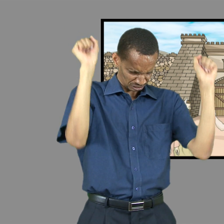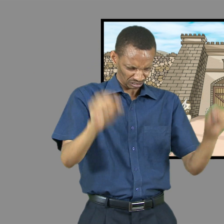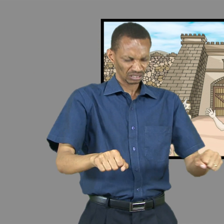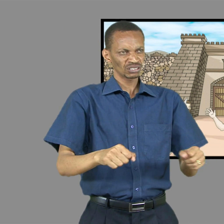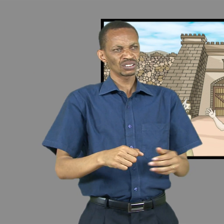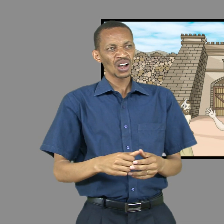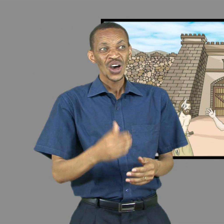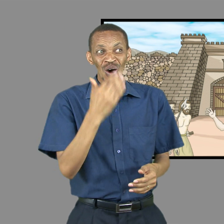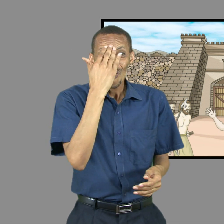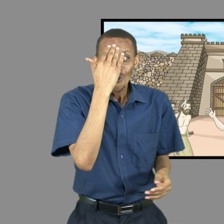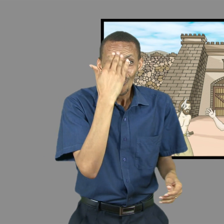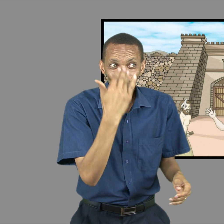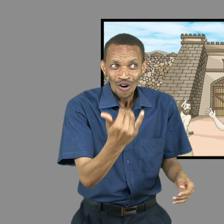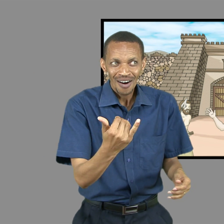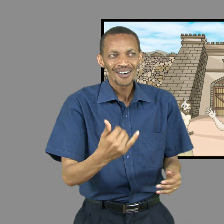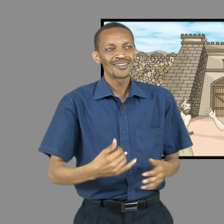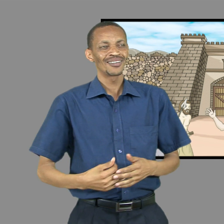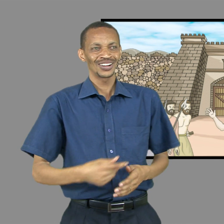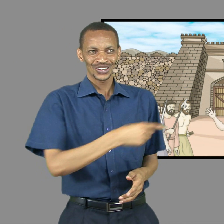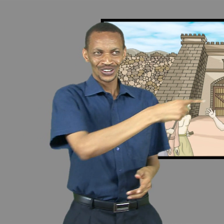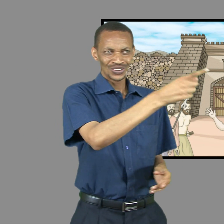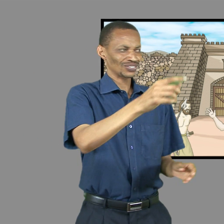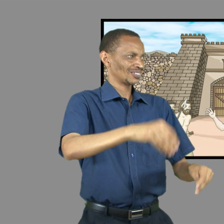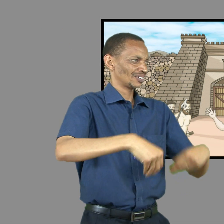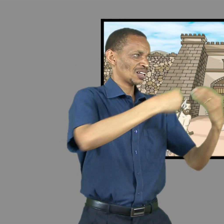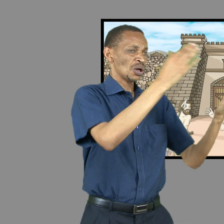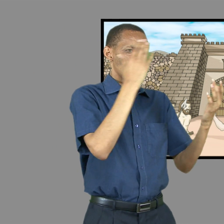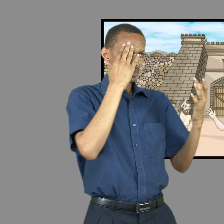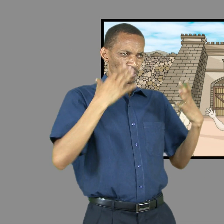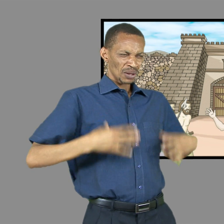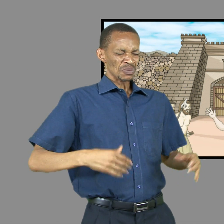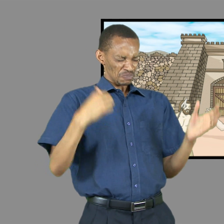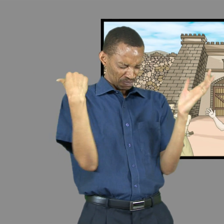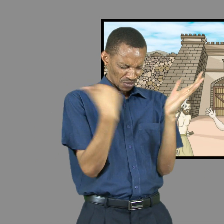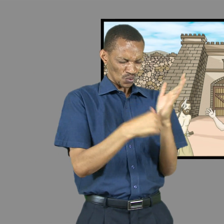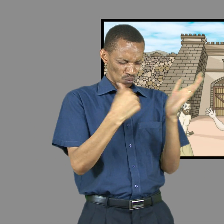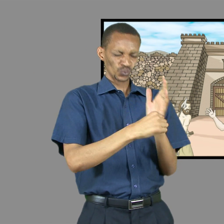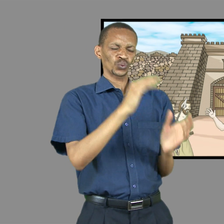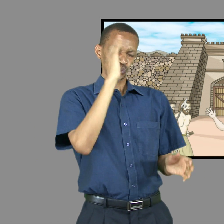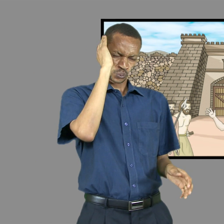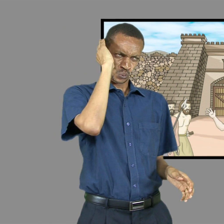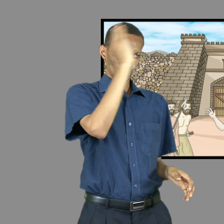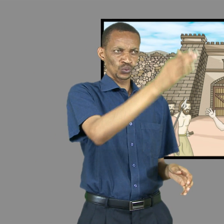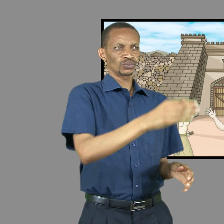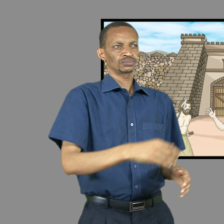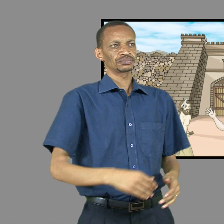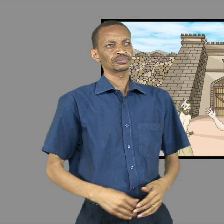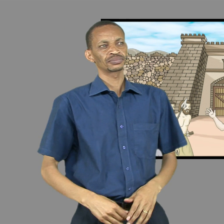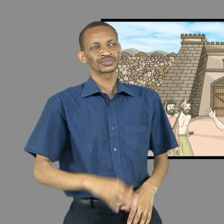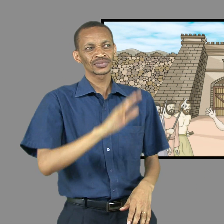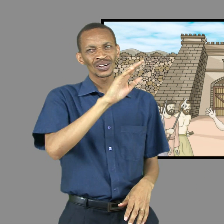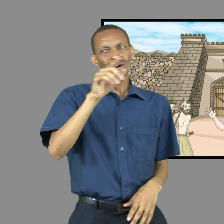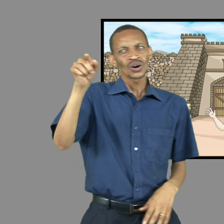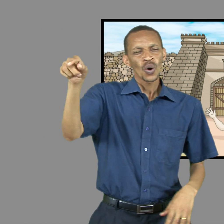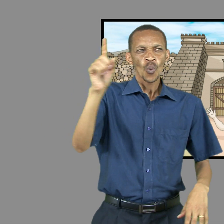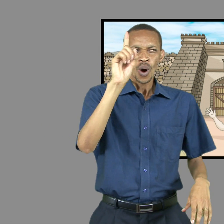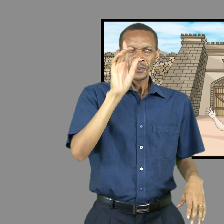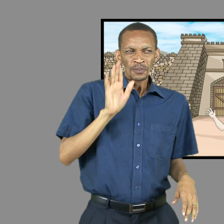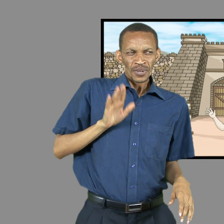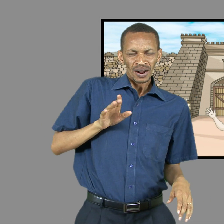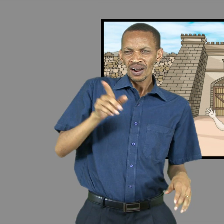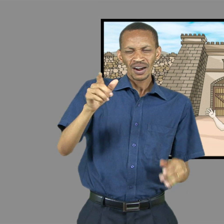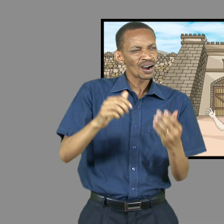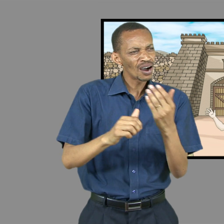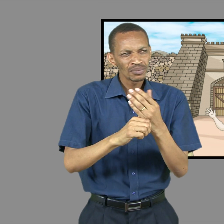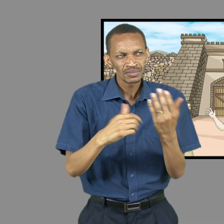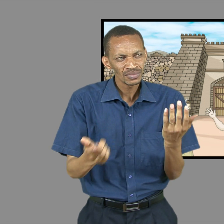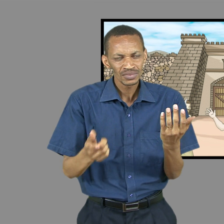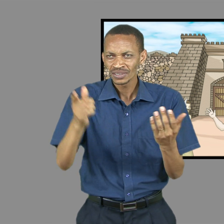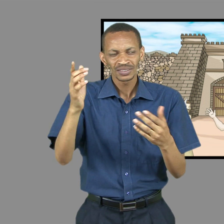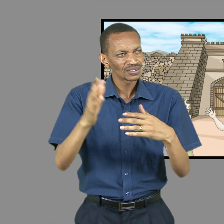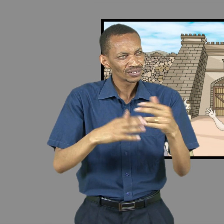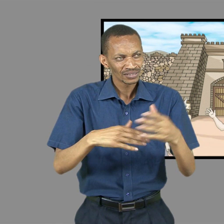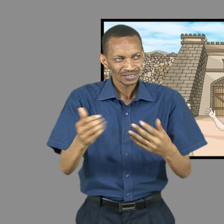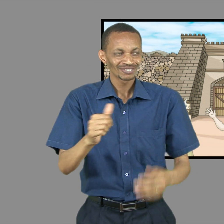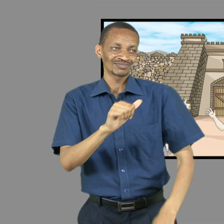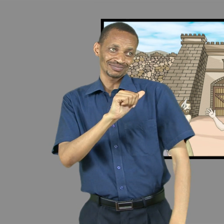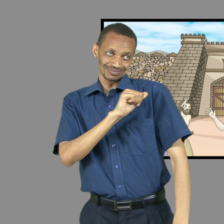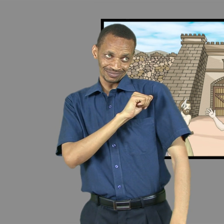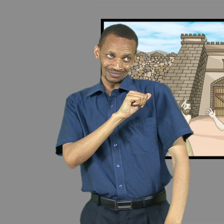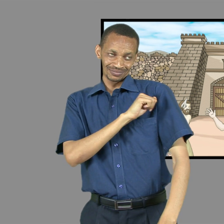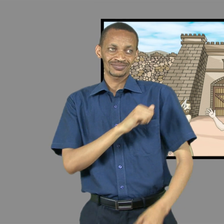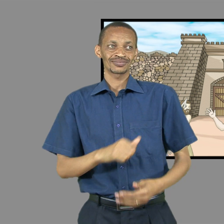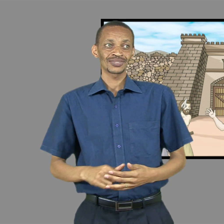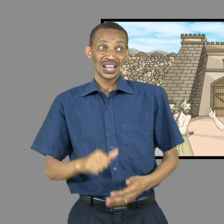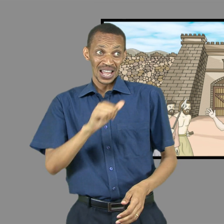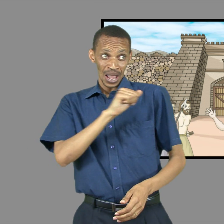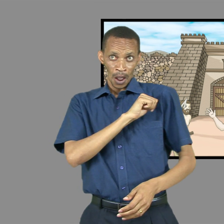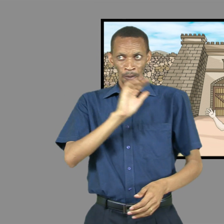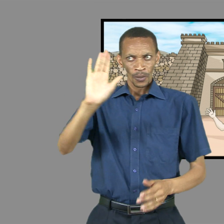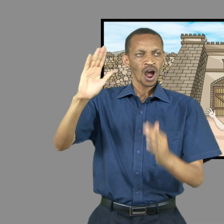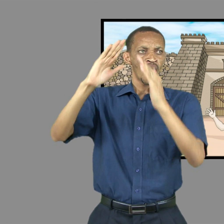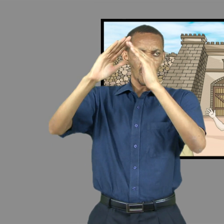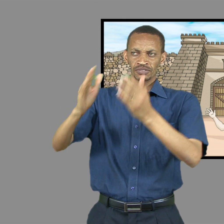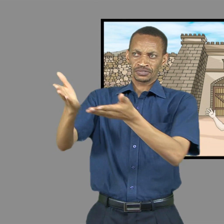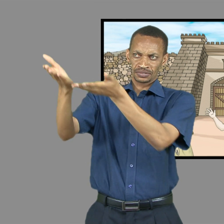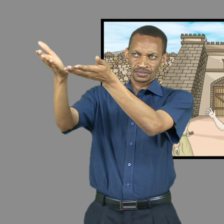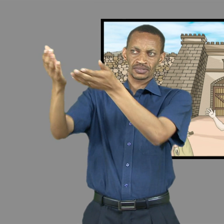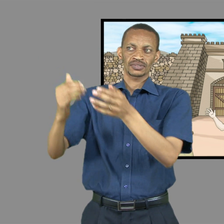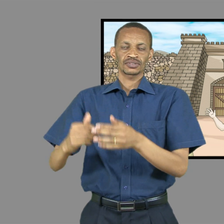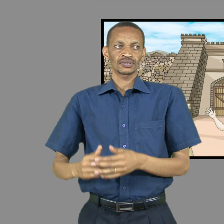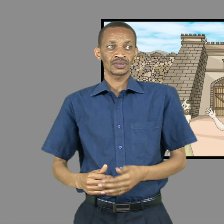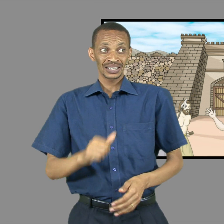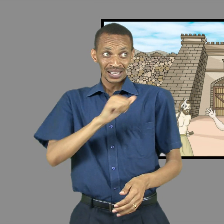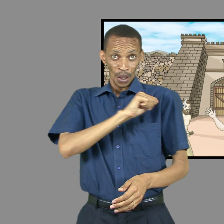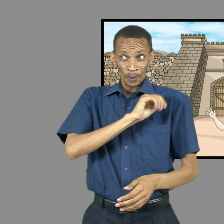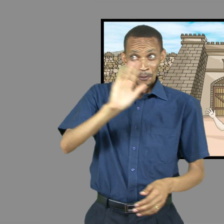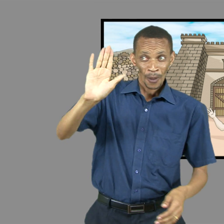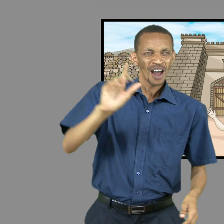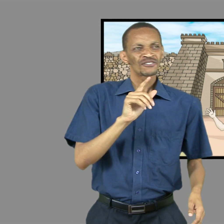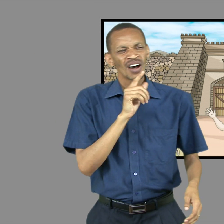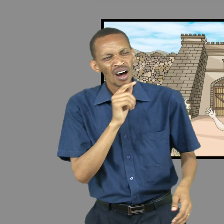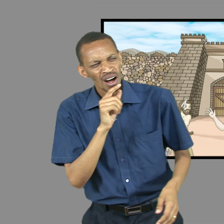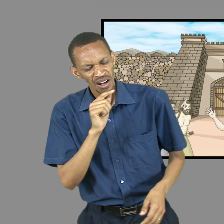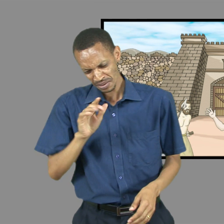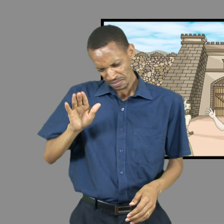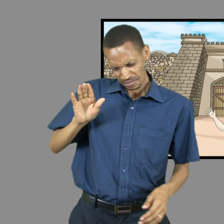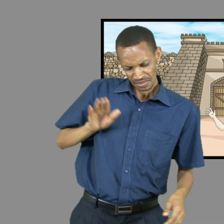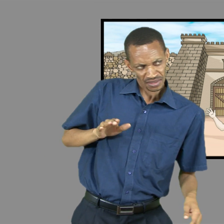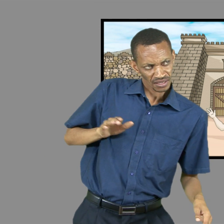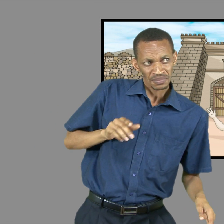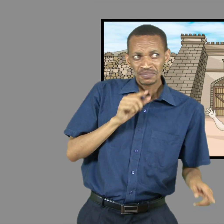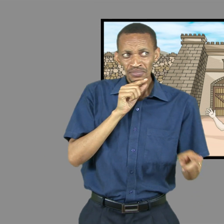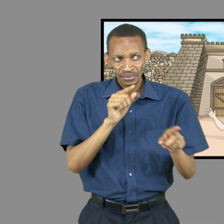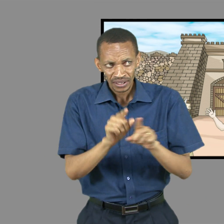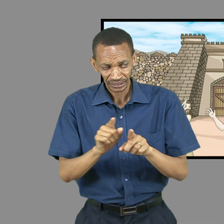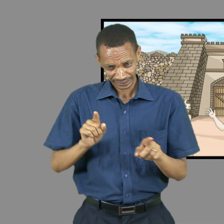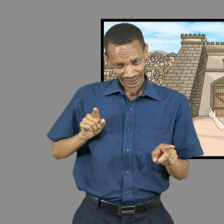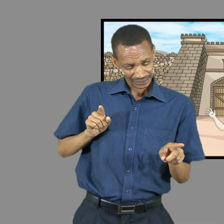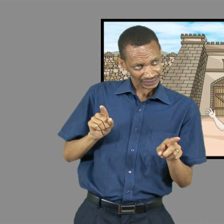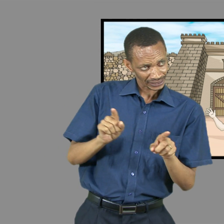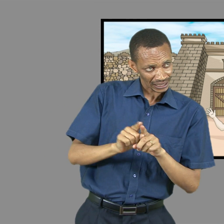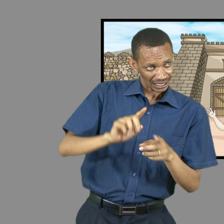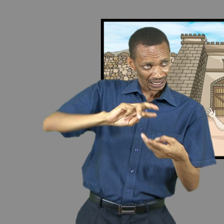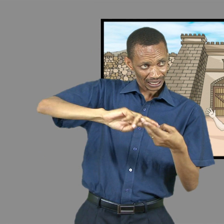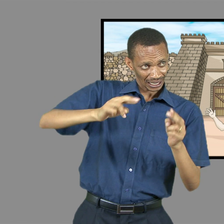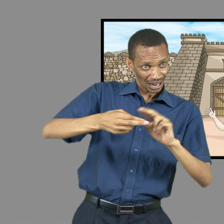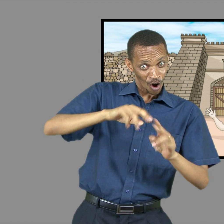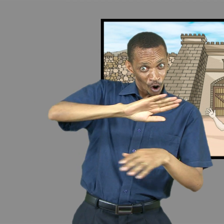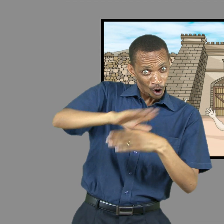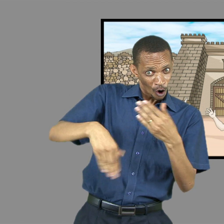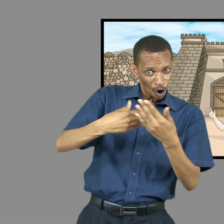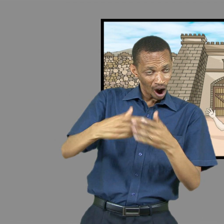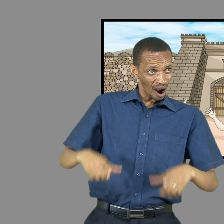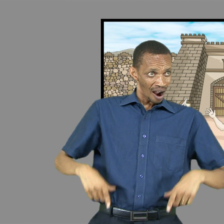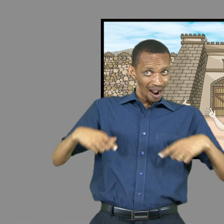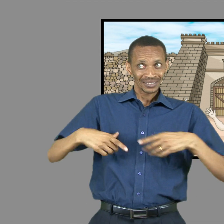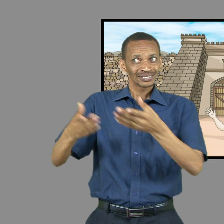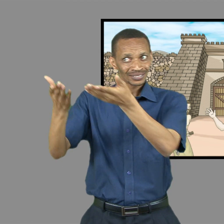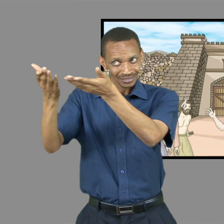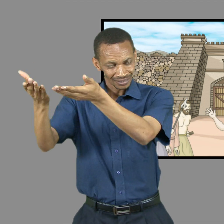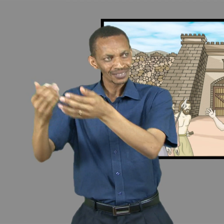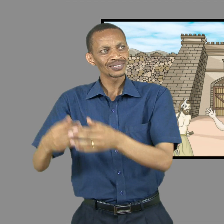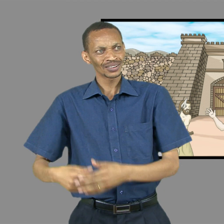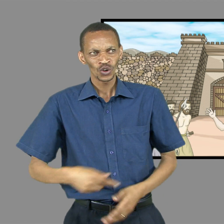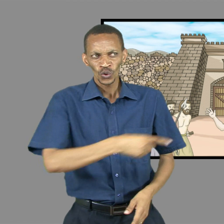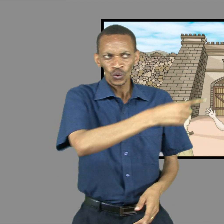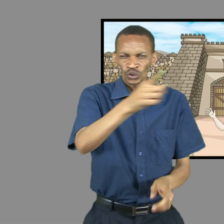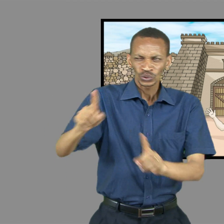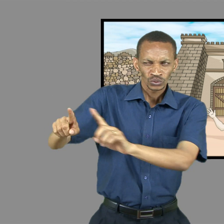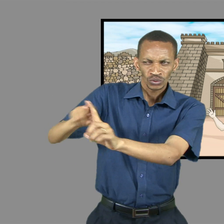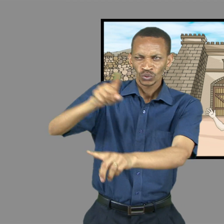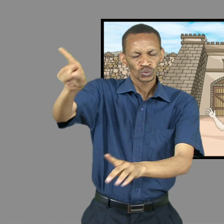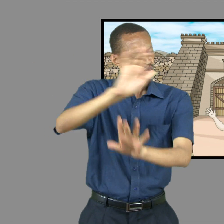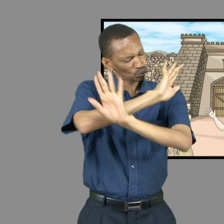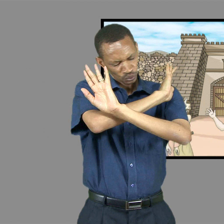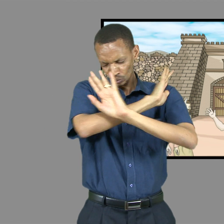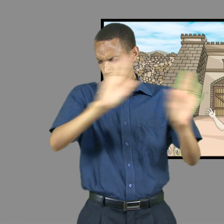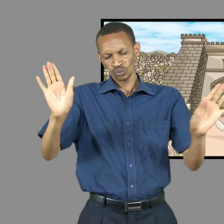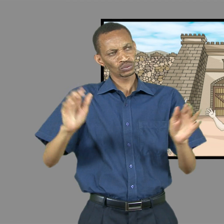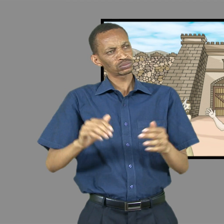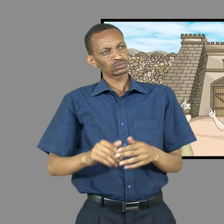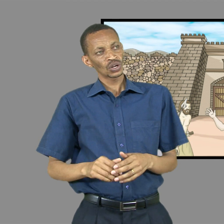If you take any of these, you will set apart the camp of Israel for destruction and bring disaster upon it.